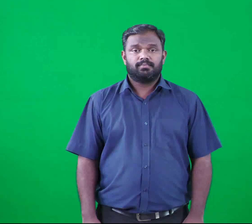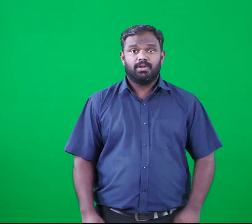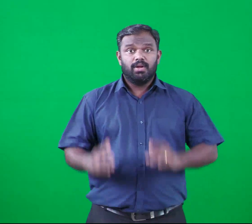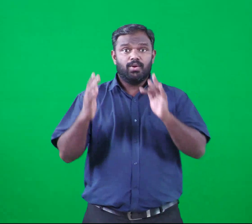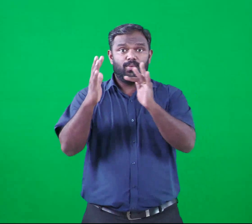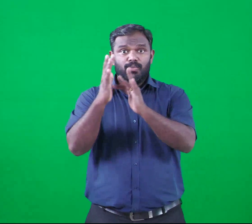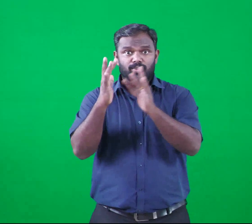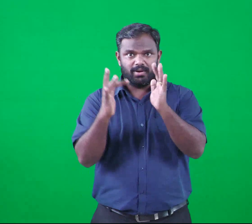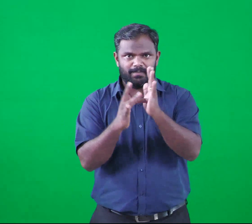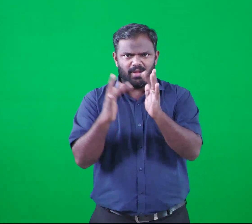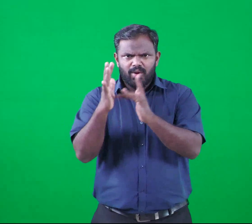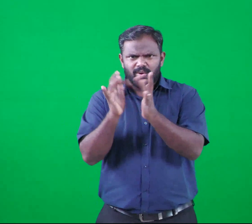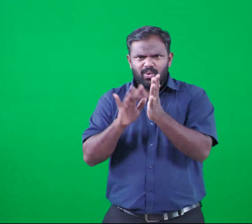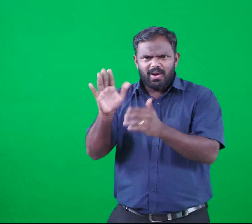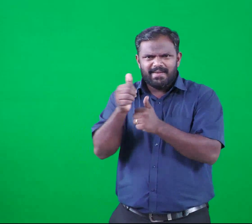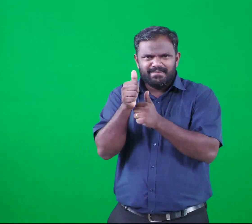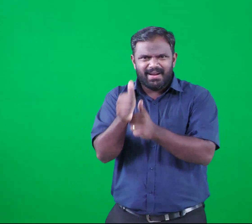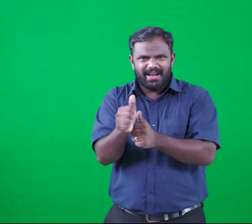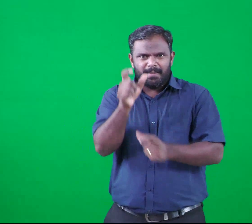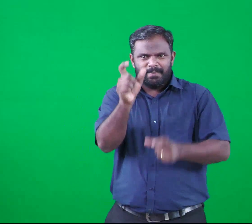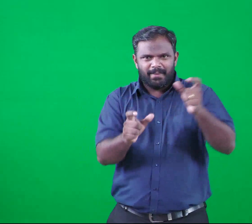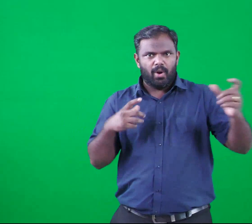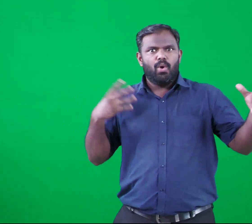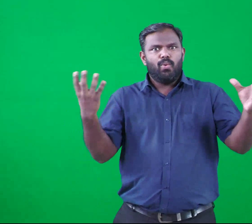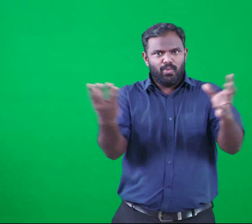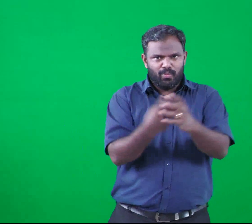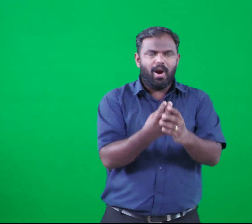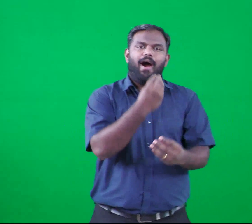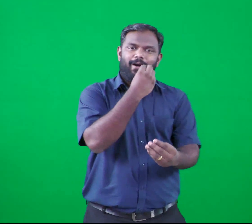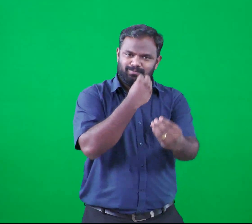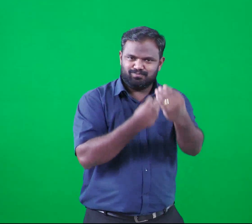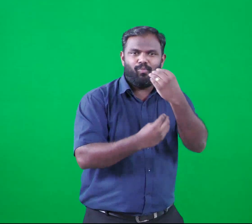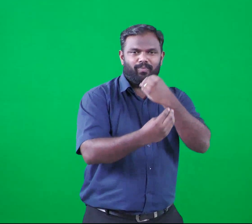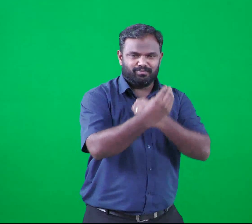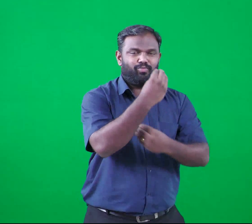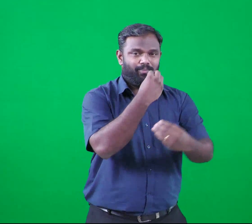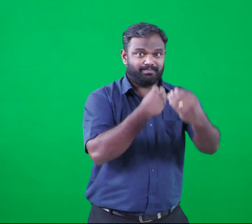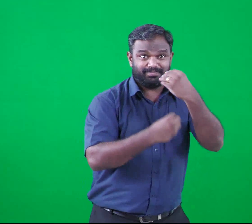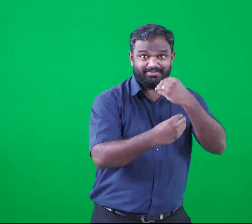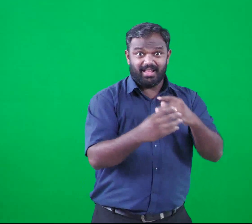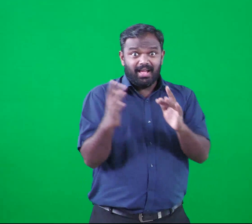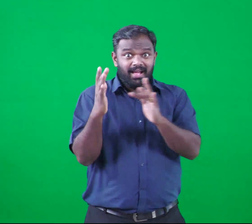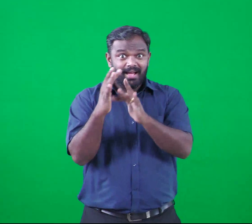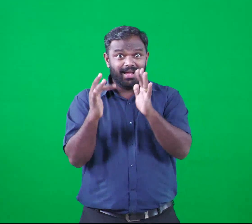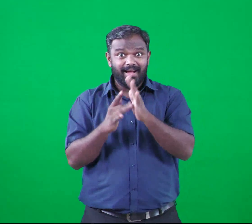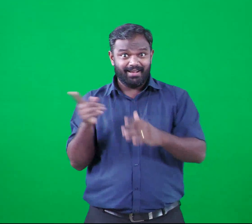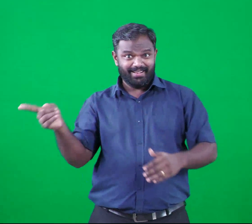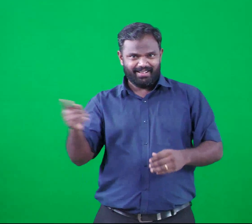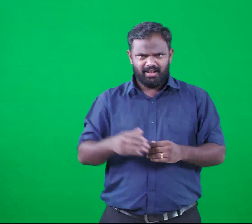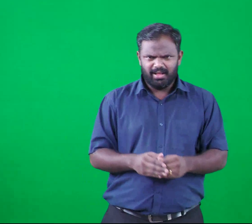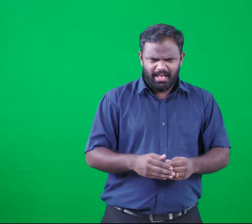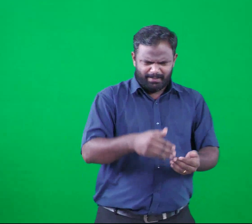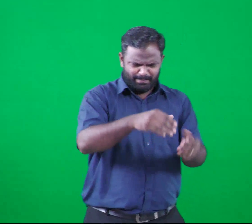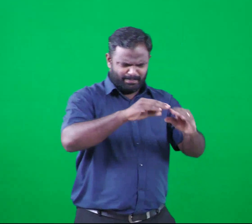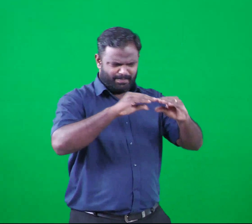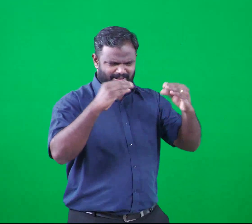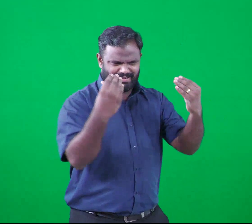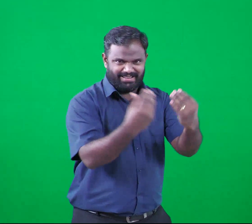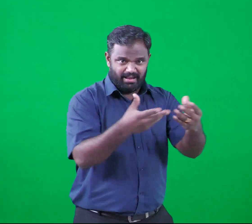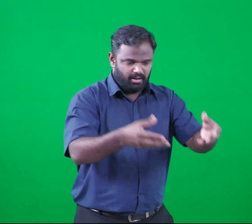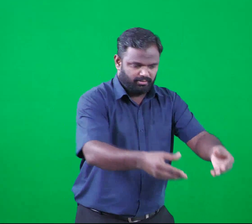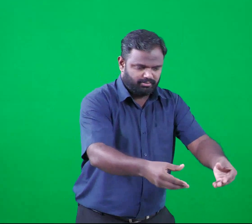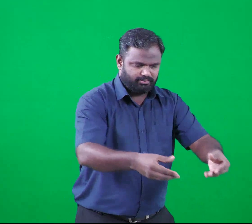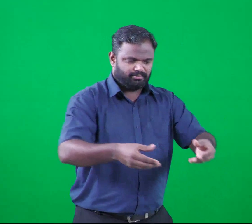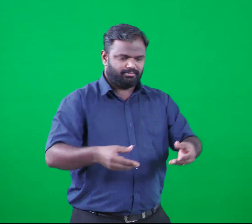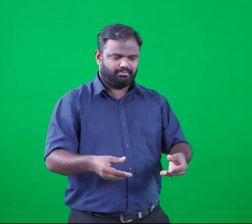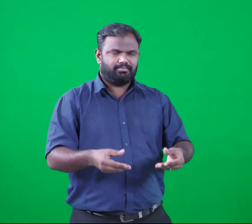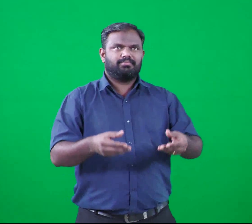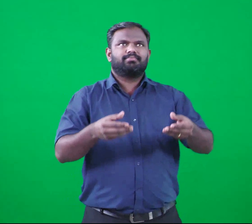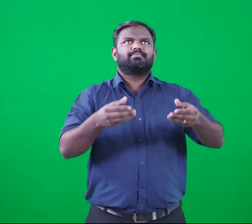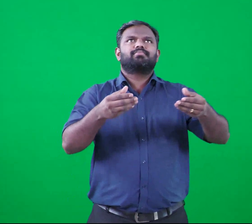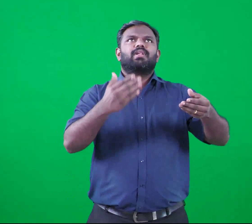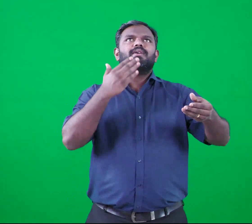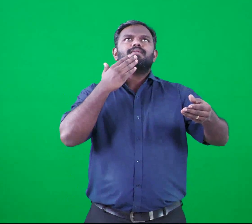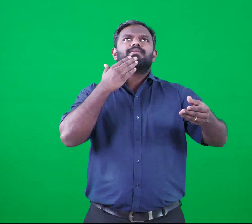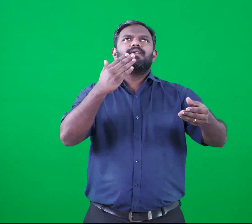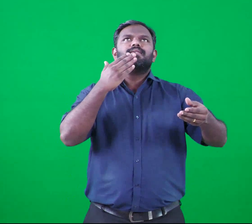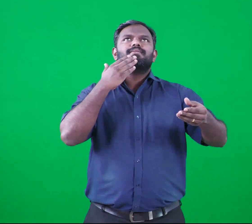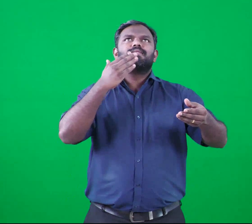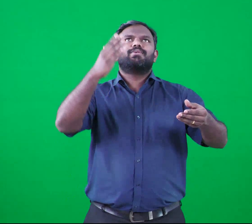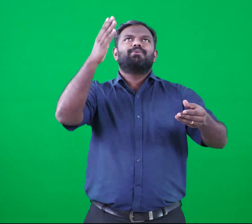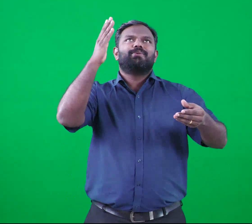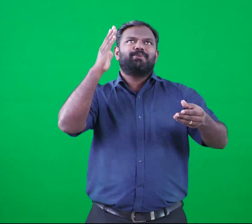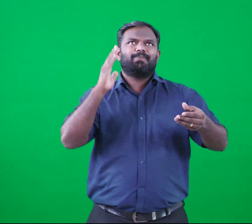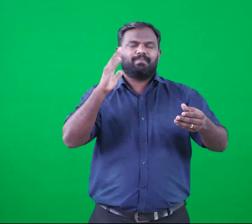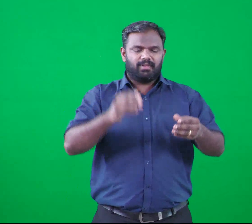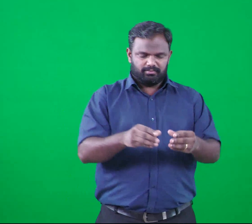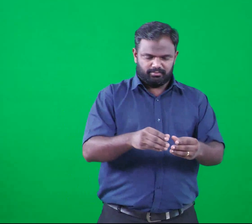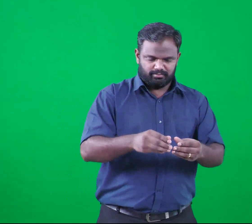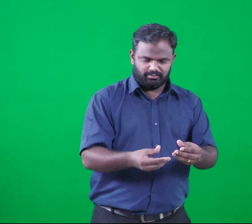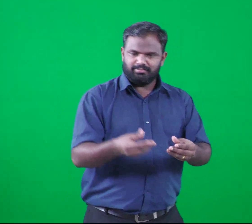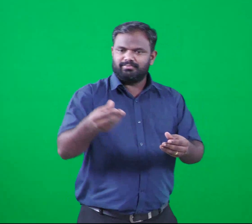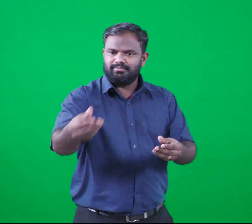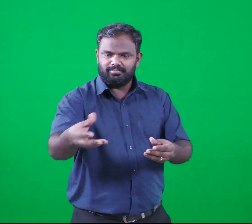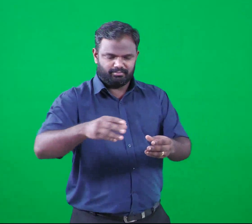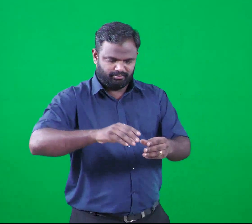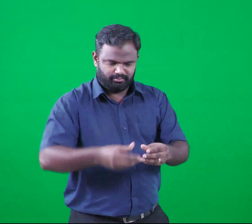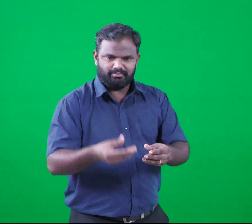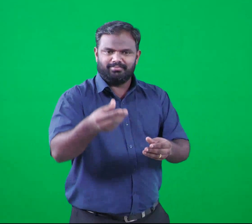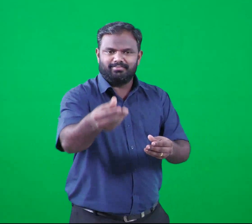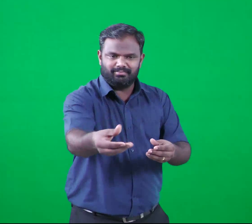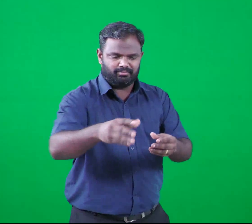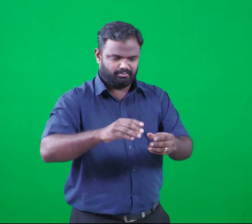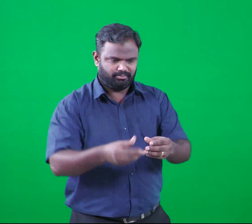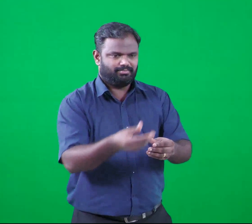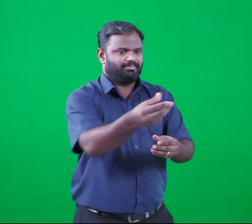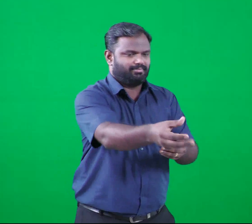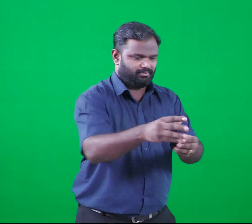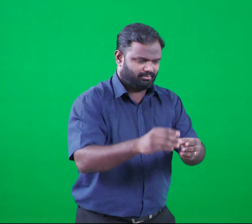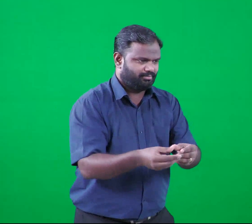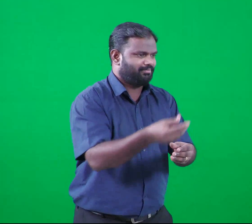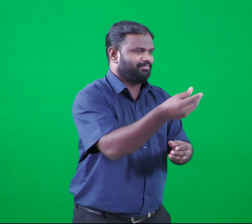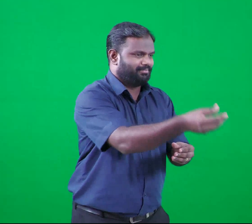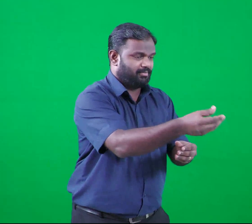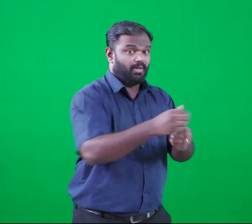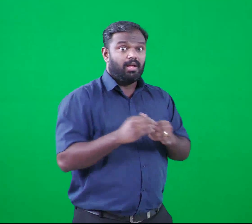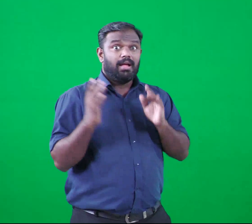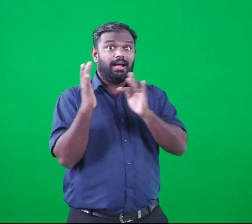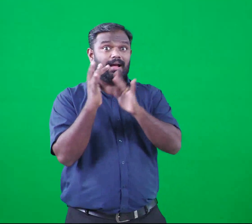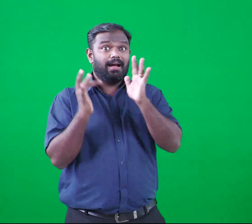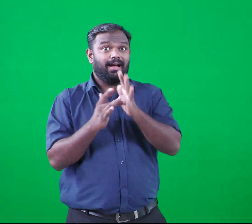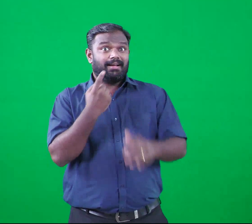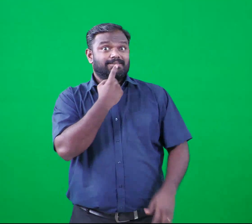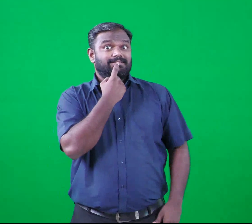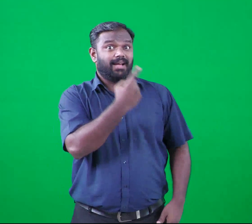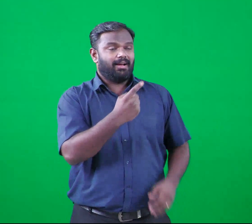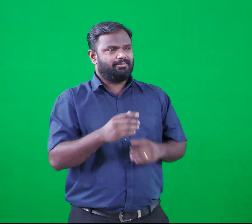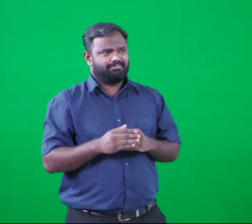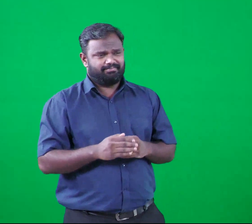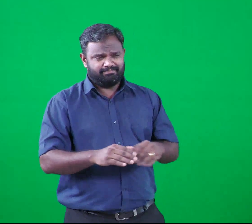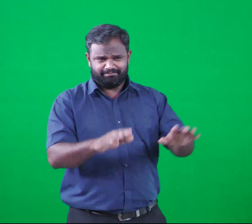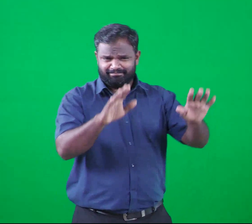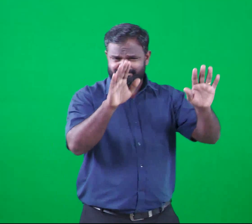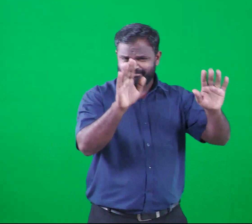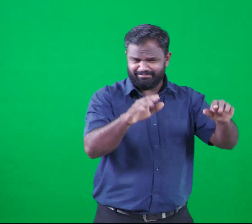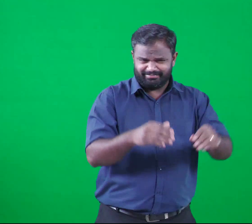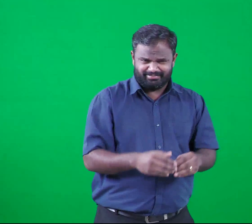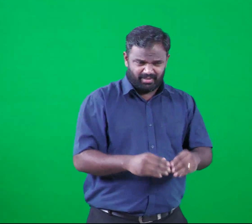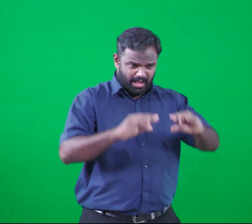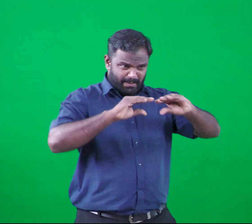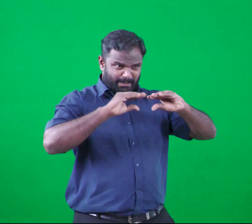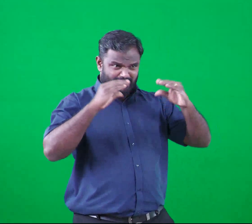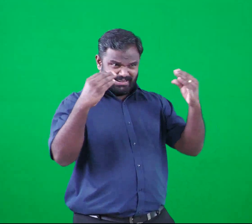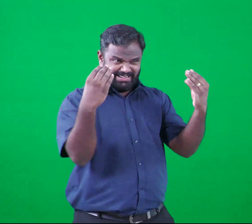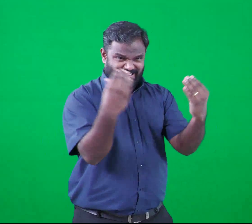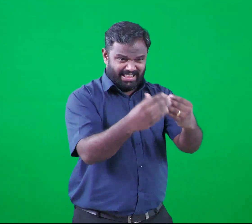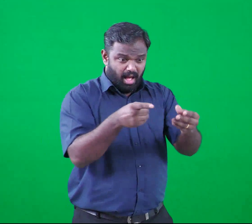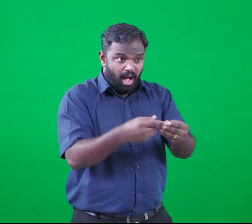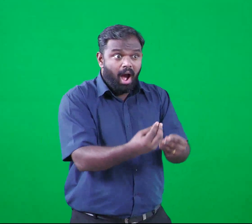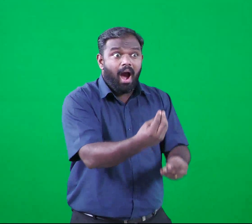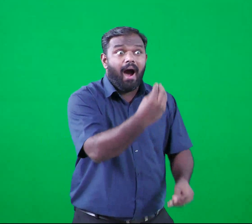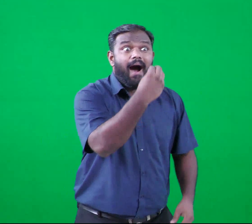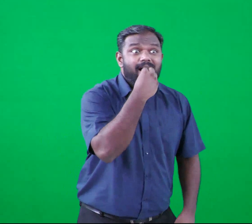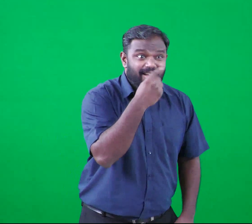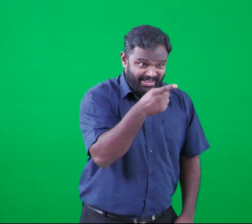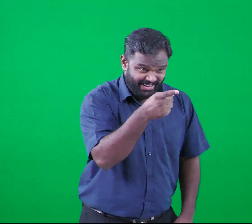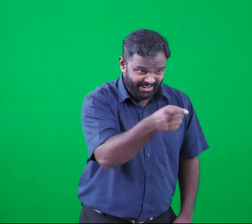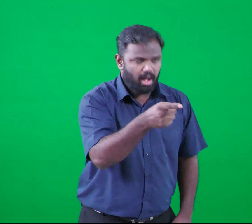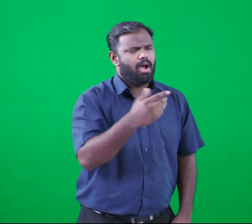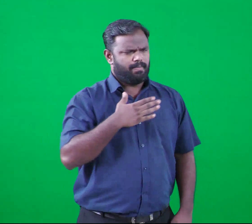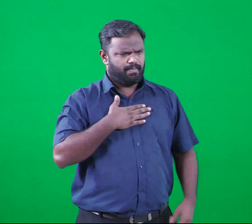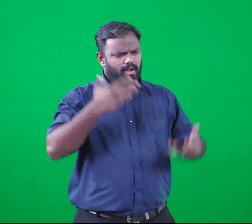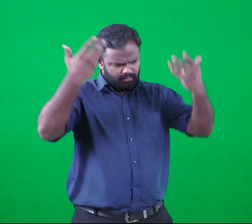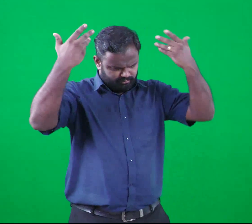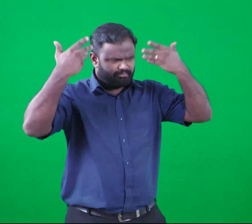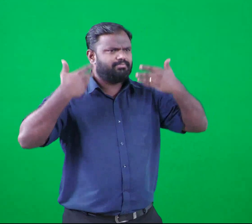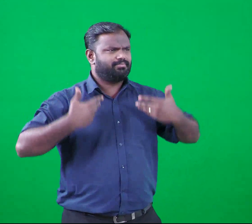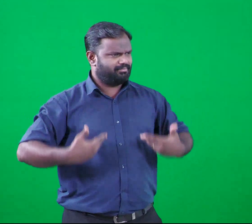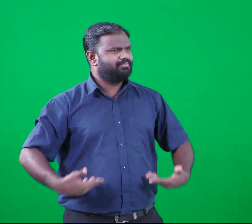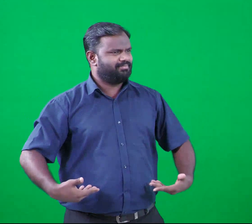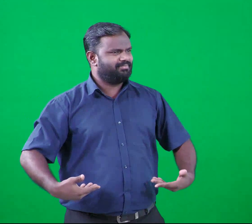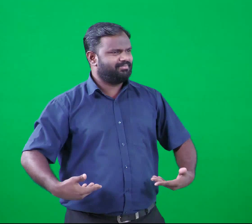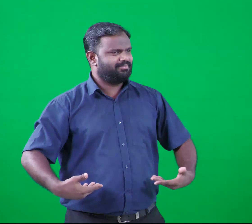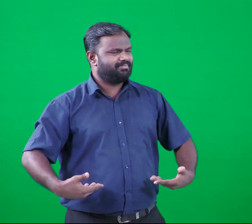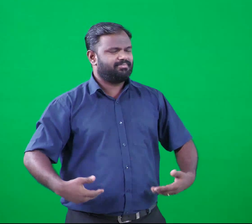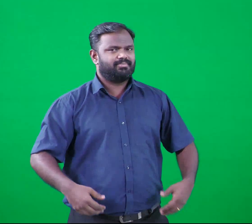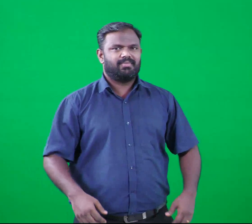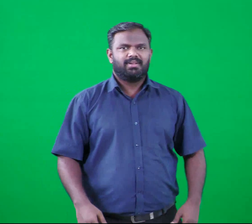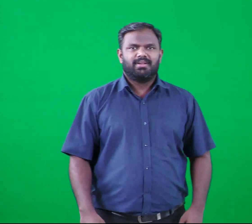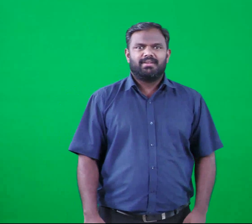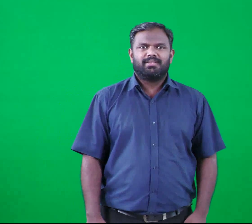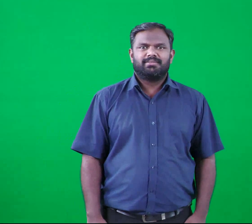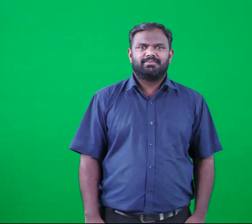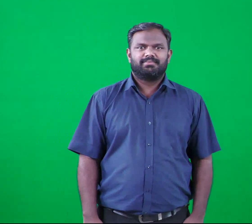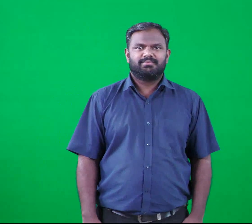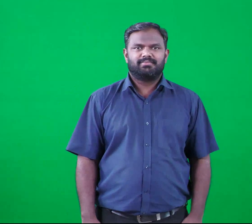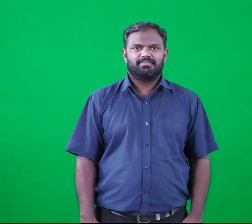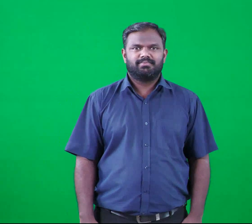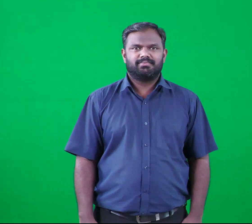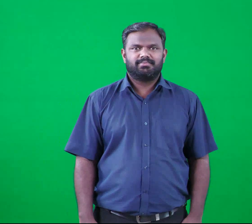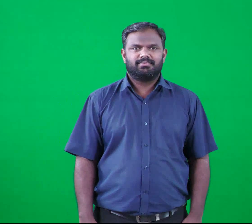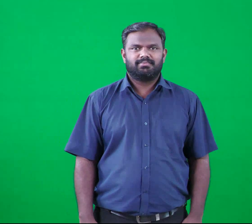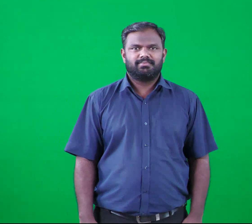While they were eating, Jesus took bread, spoke a blessing and broke it, and gave it to the disciples, saying, "Take it; this is My body."